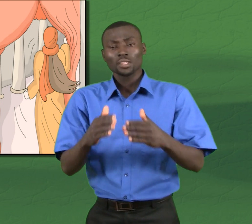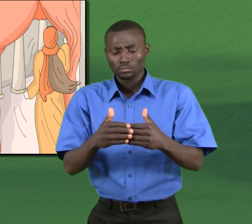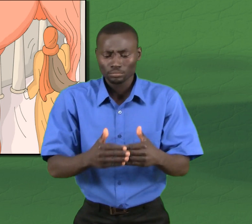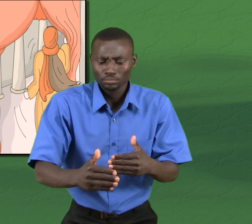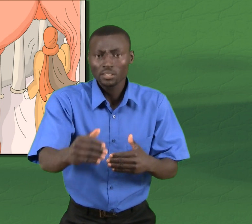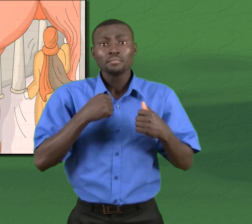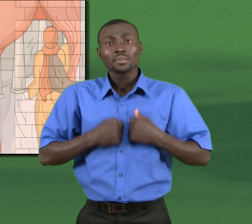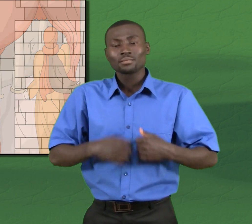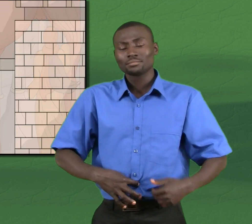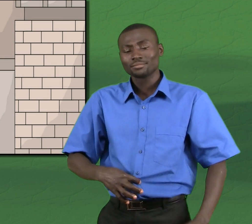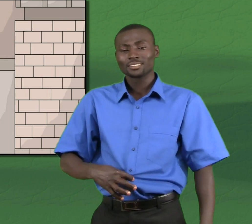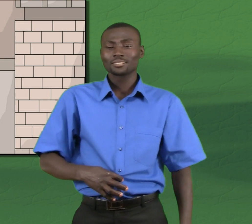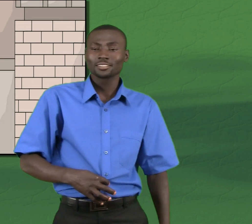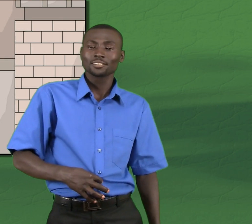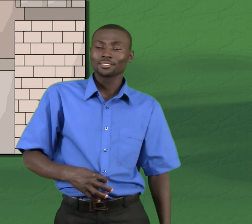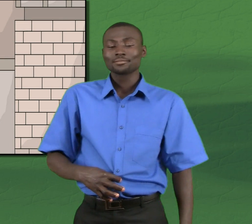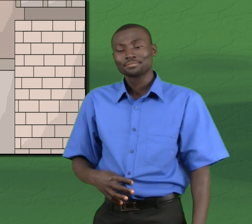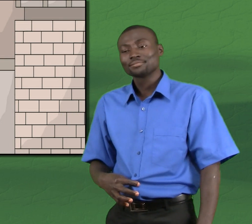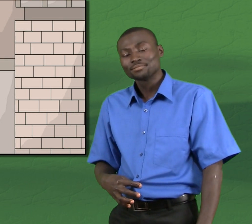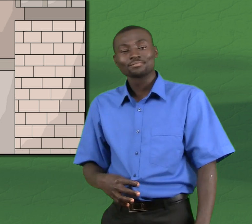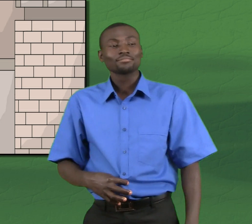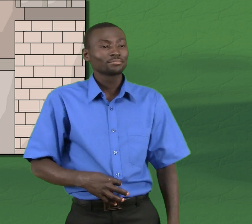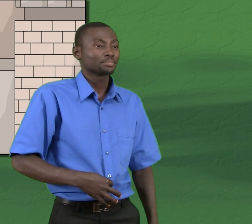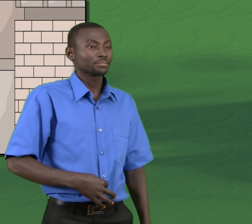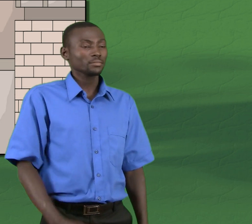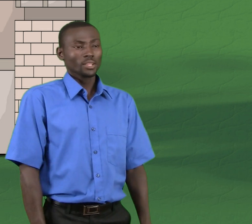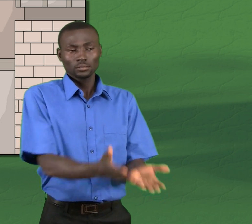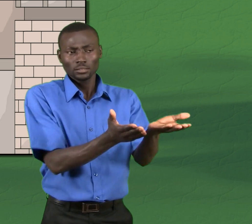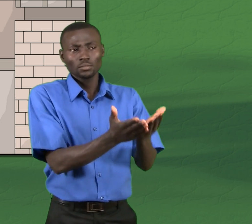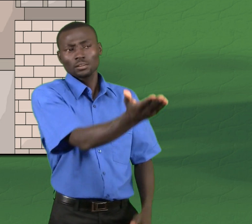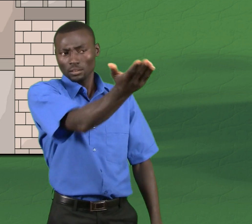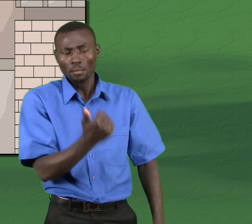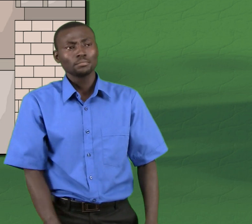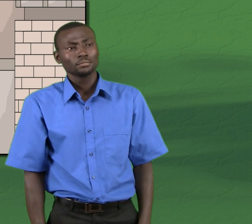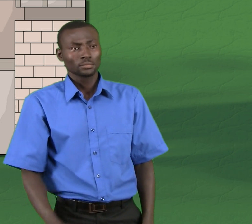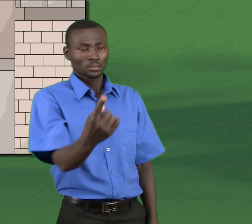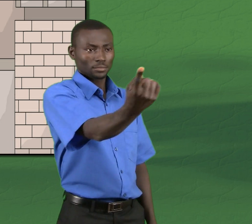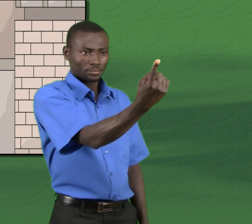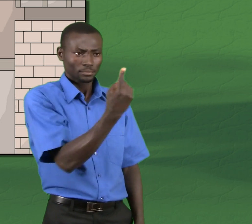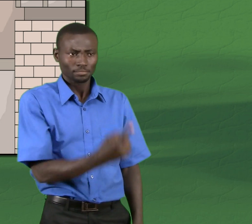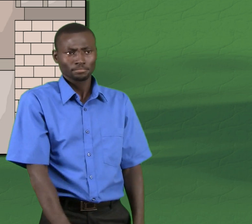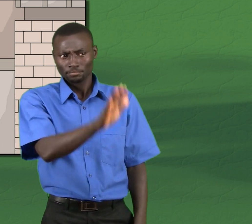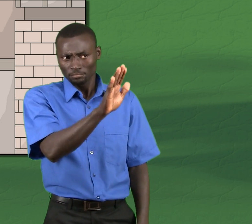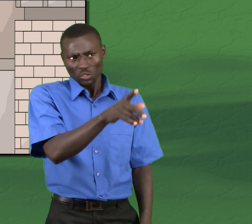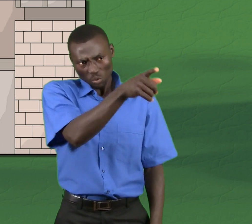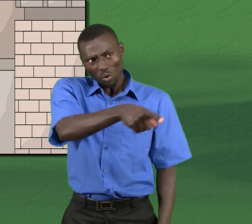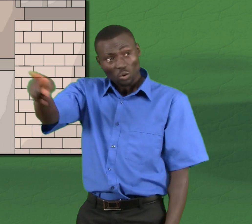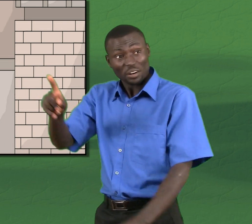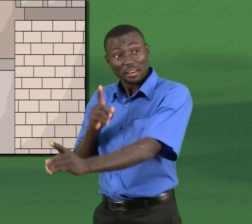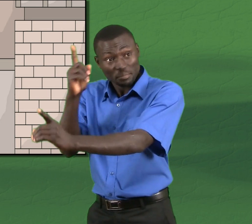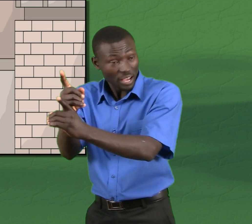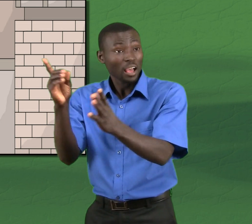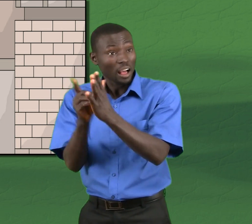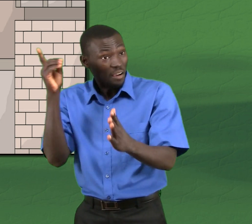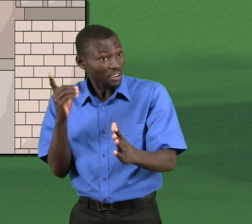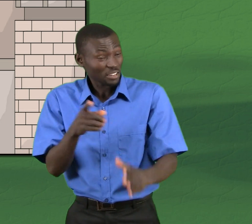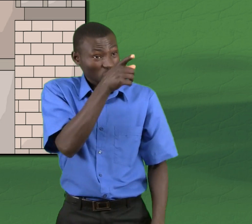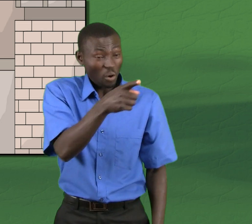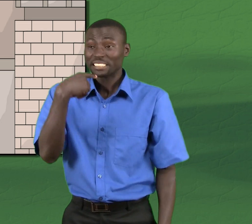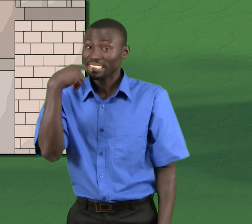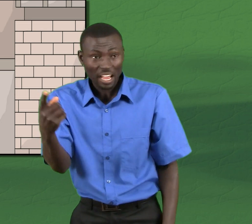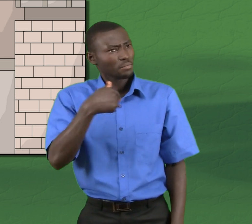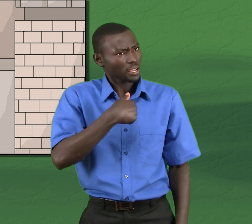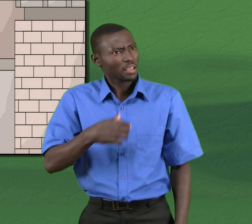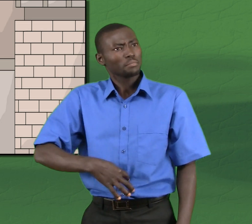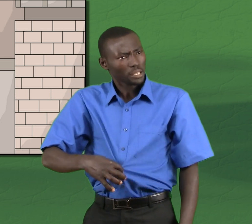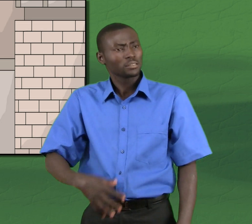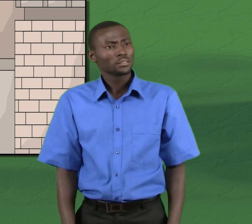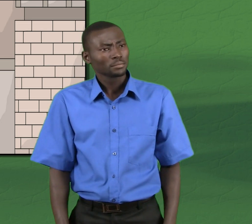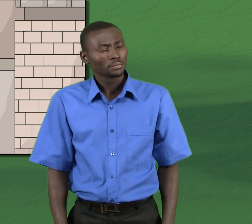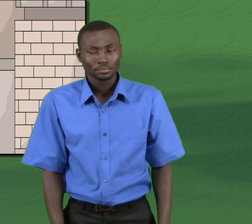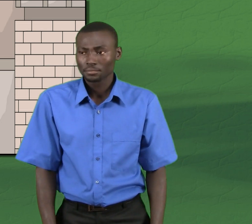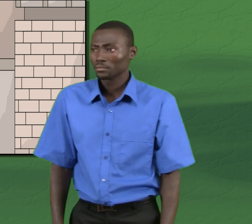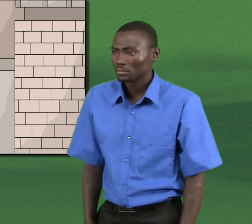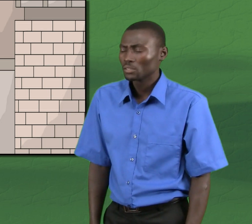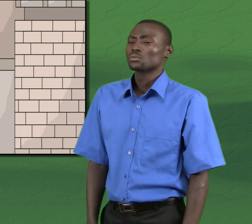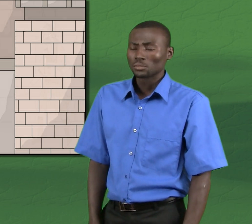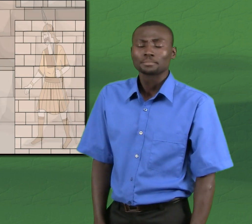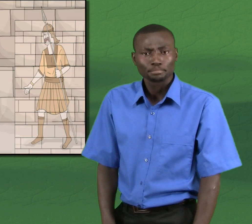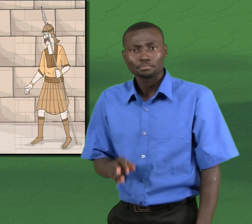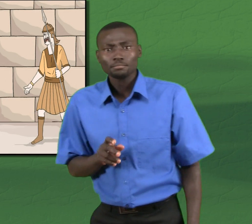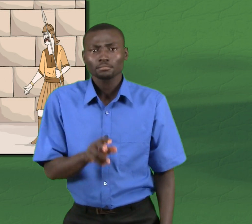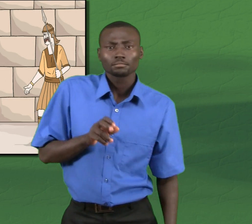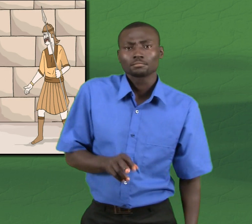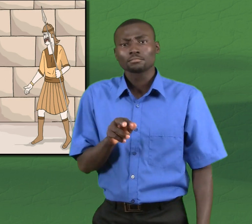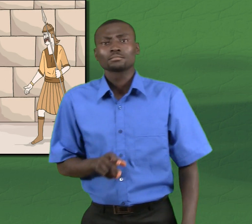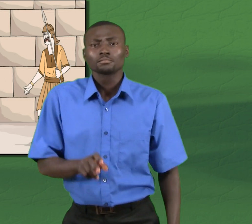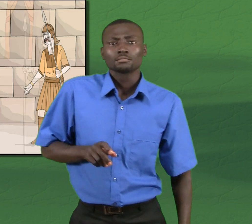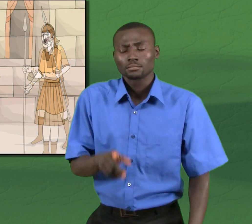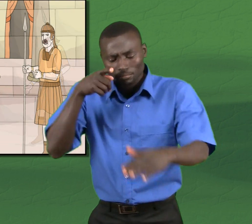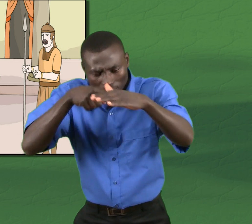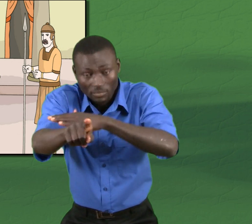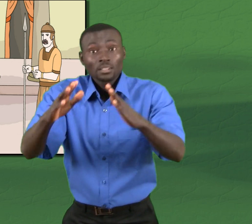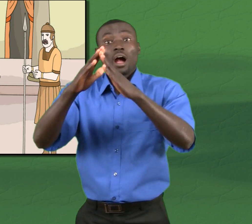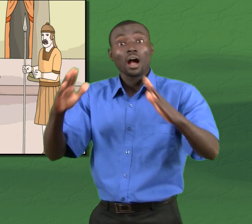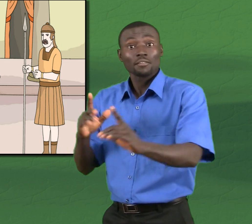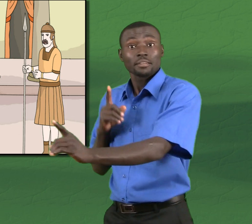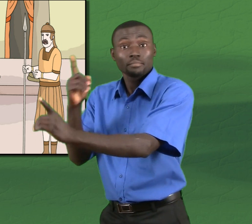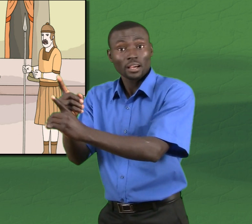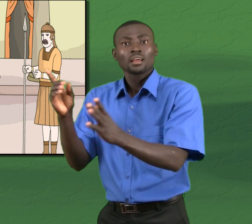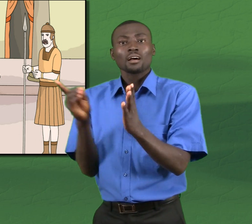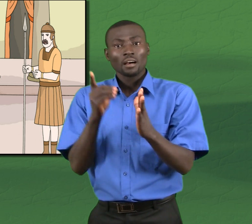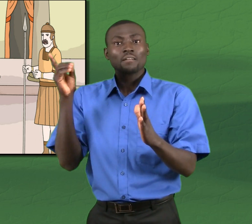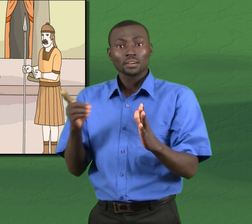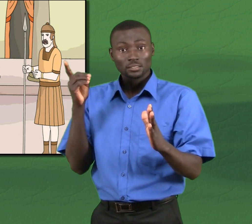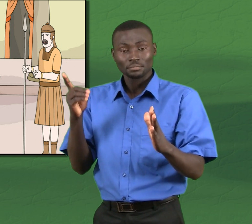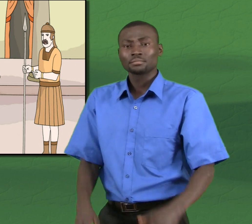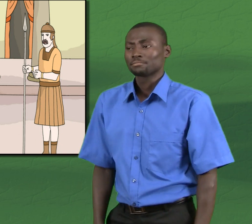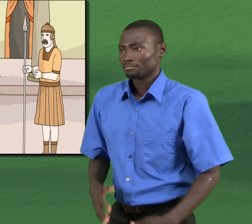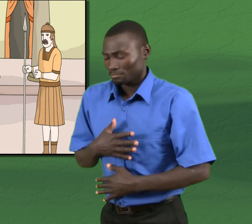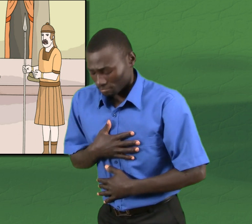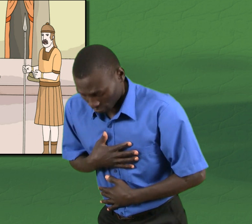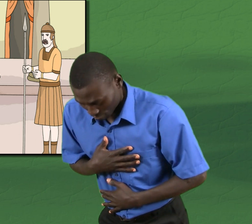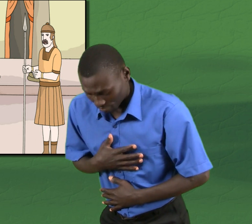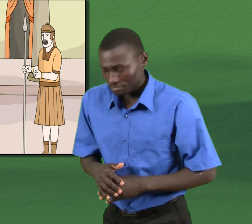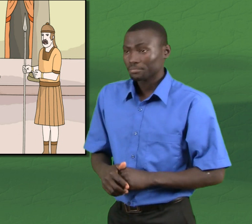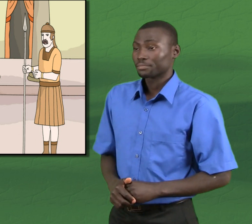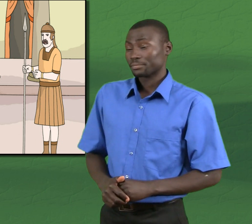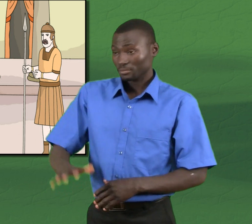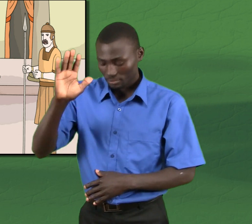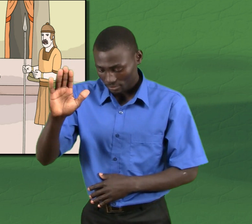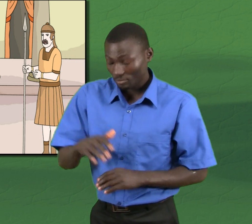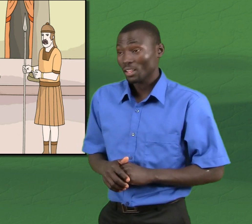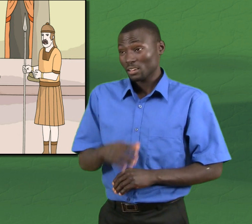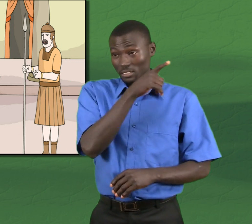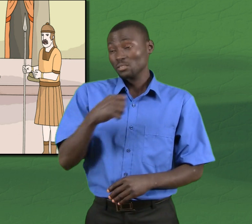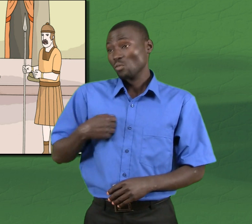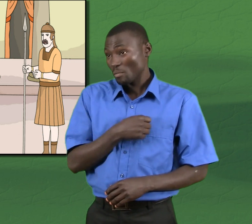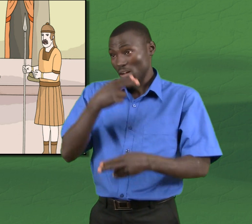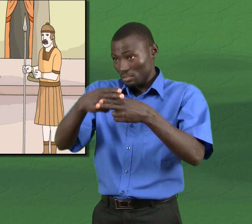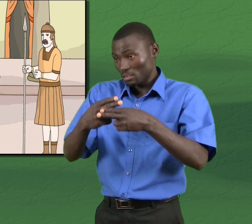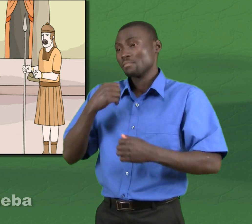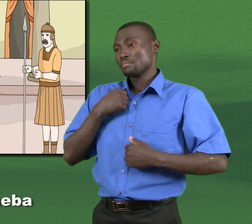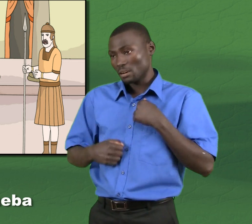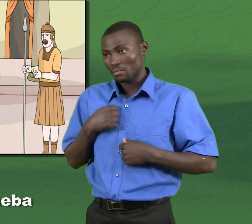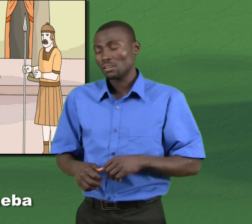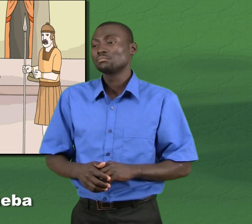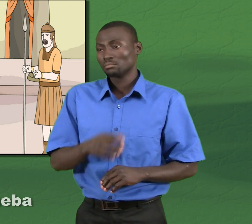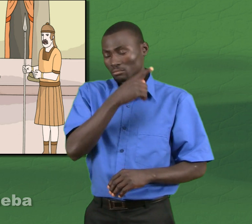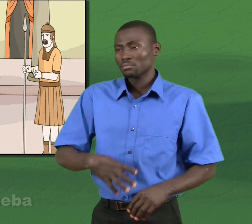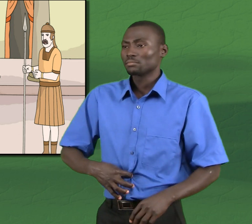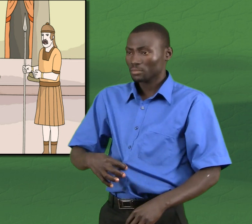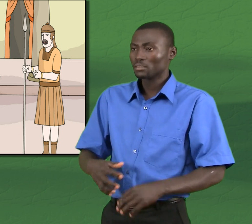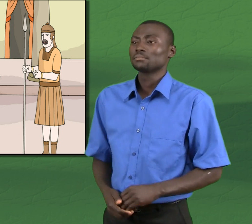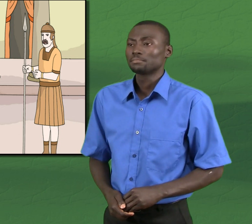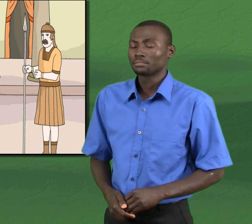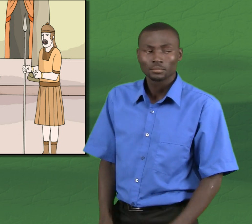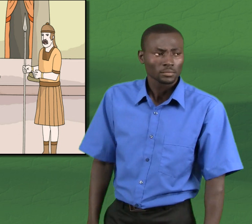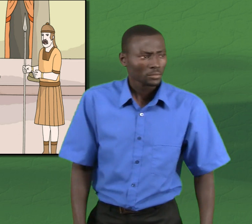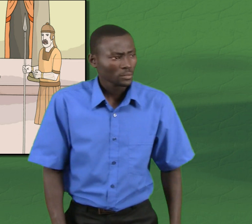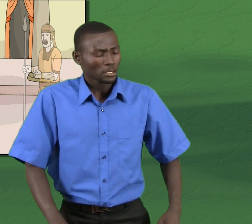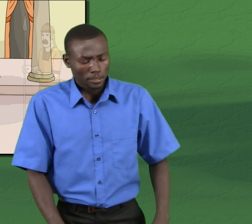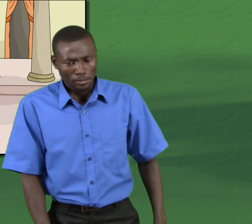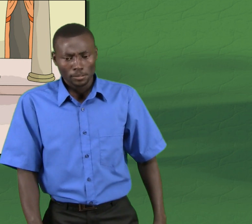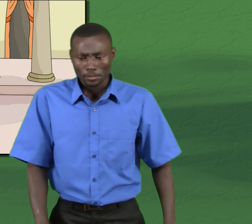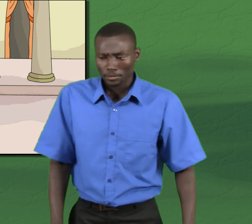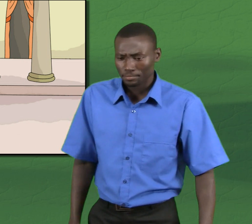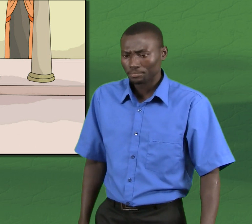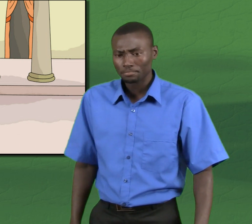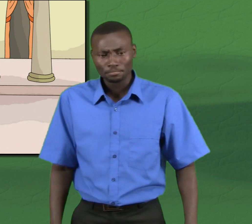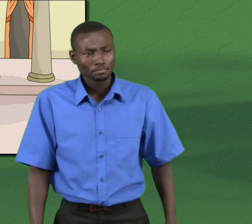And the woman conceived and sent word to David, saying, “I am pregnant.”